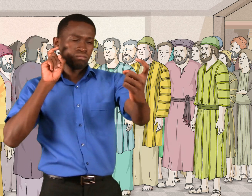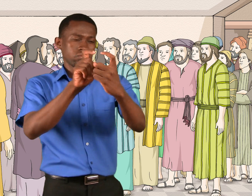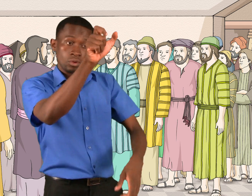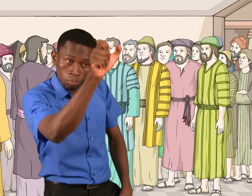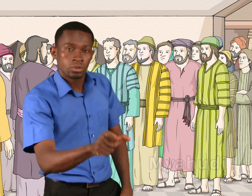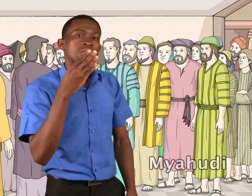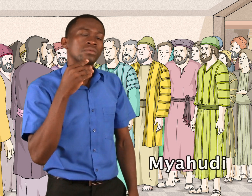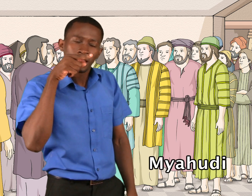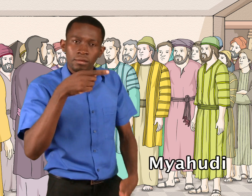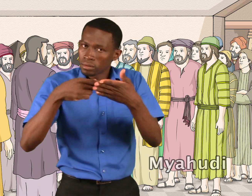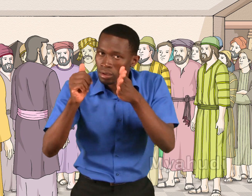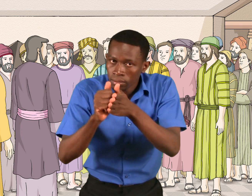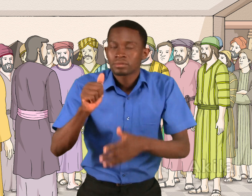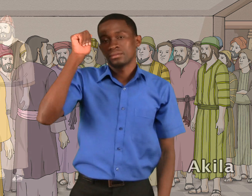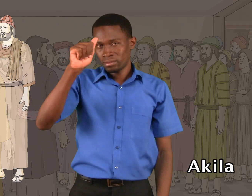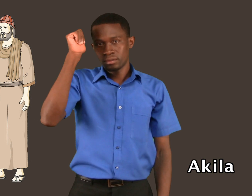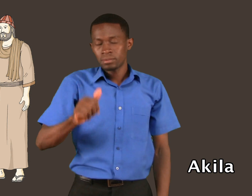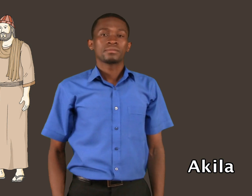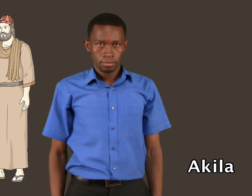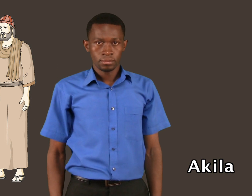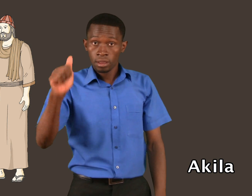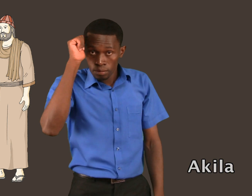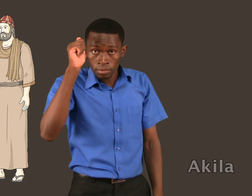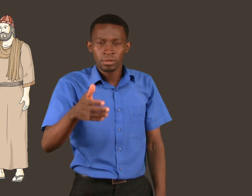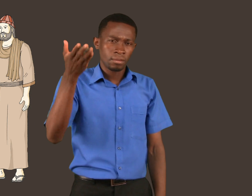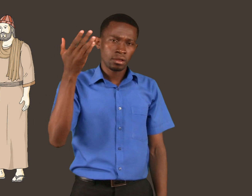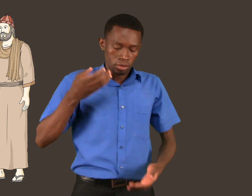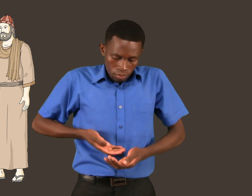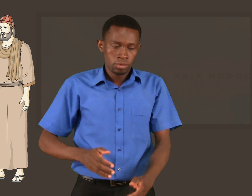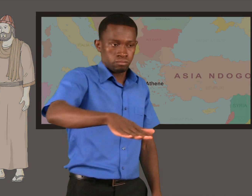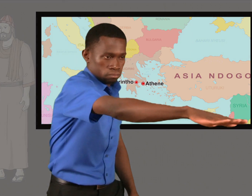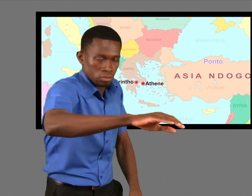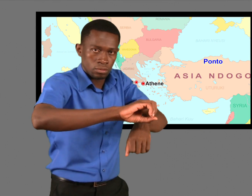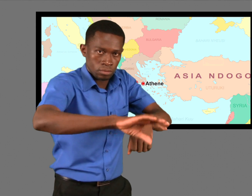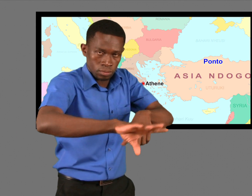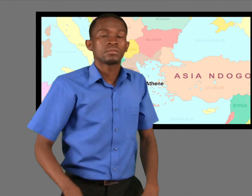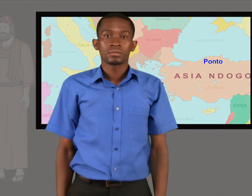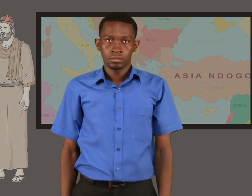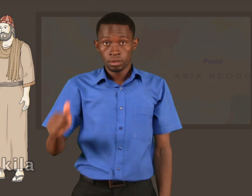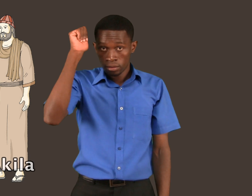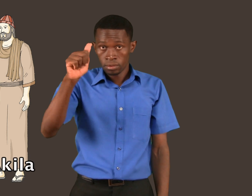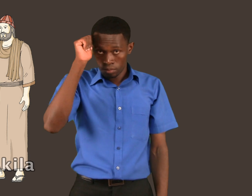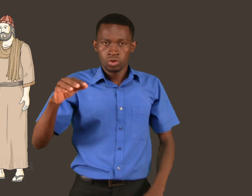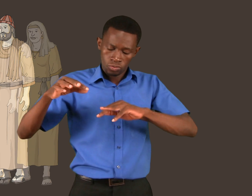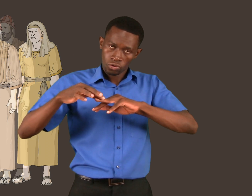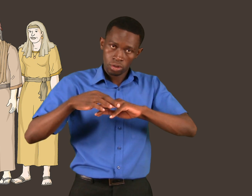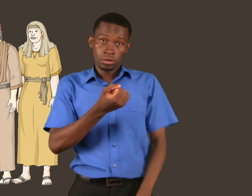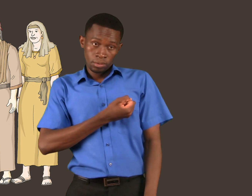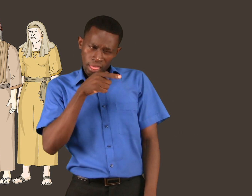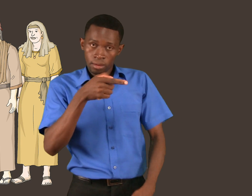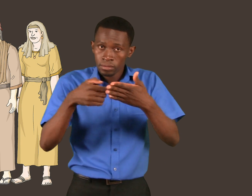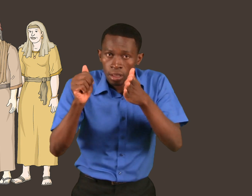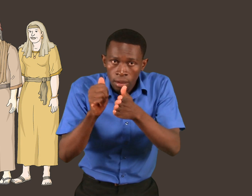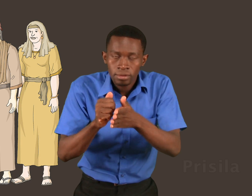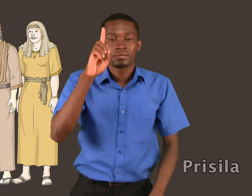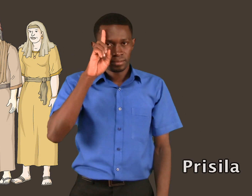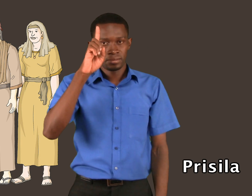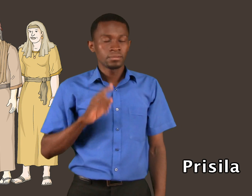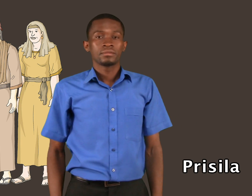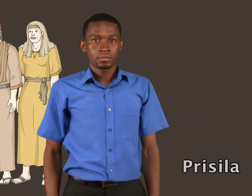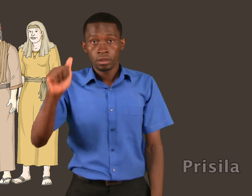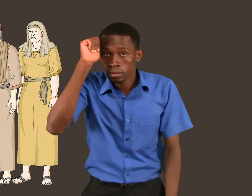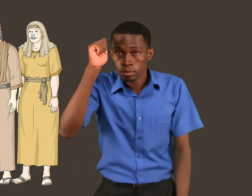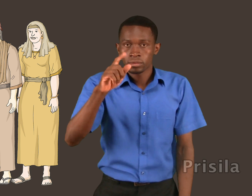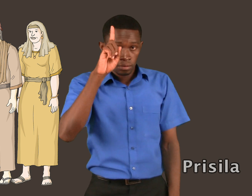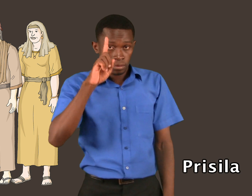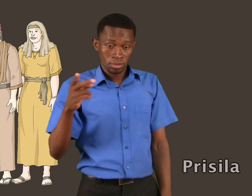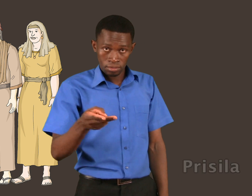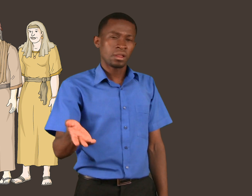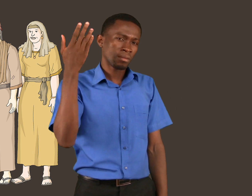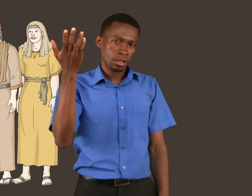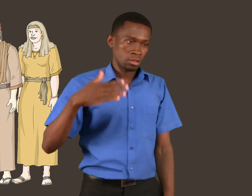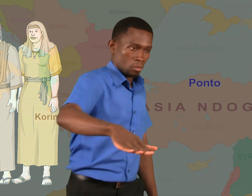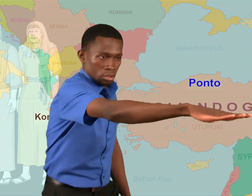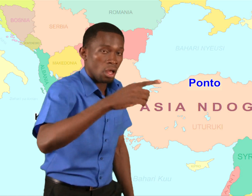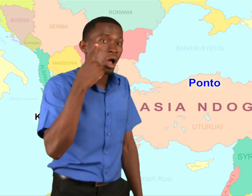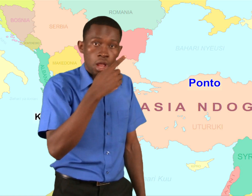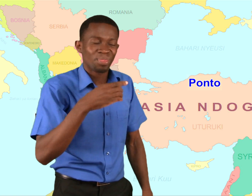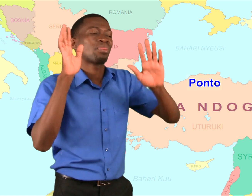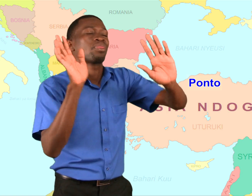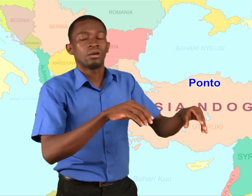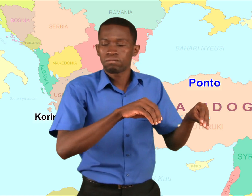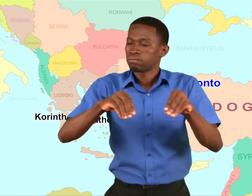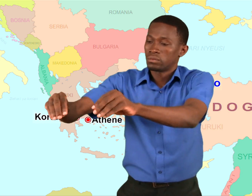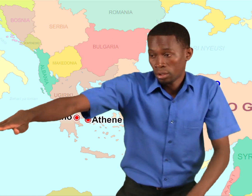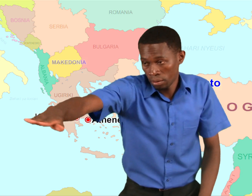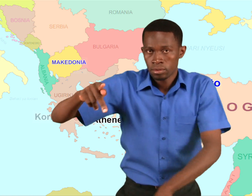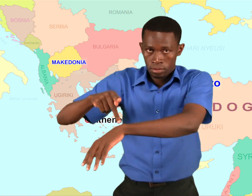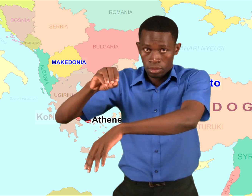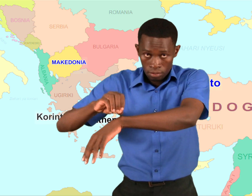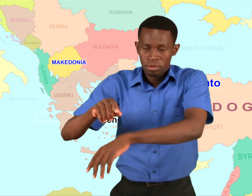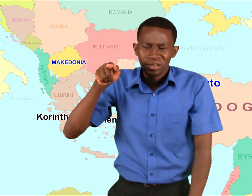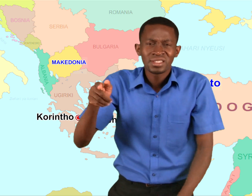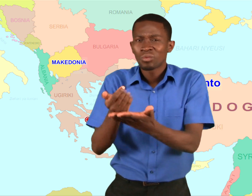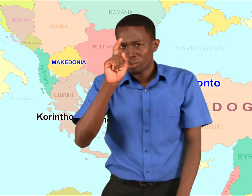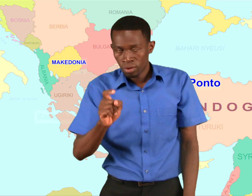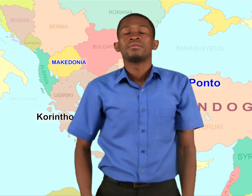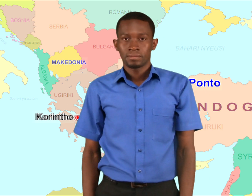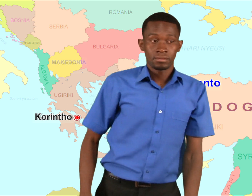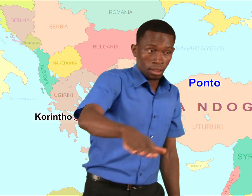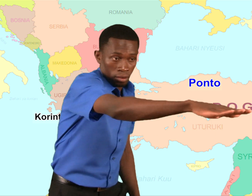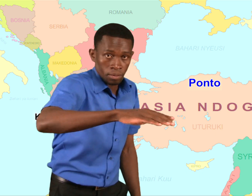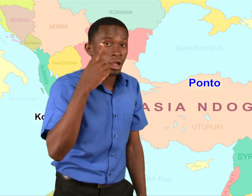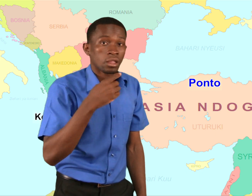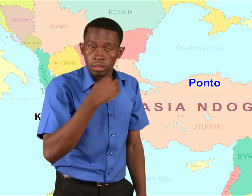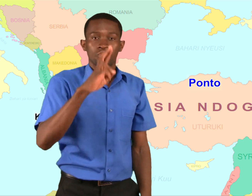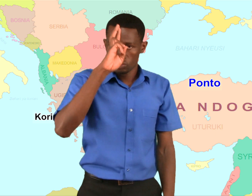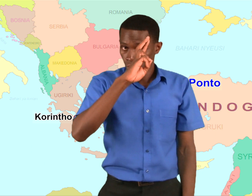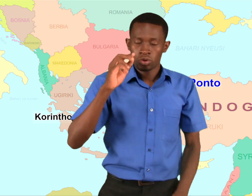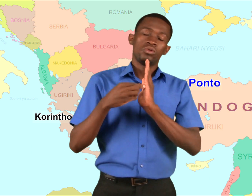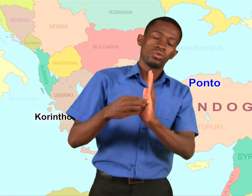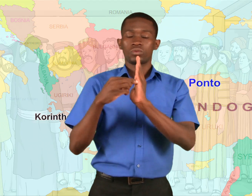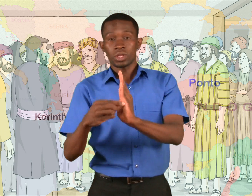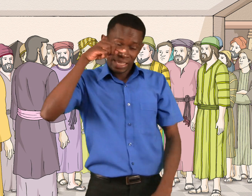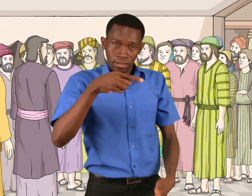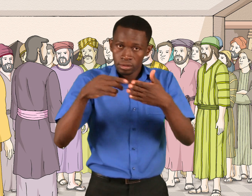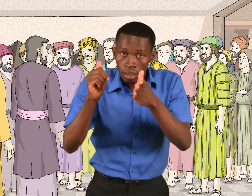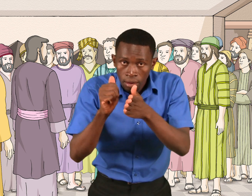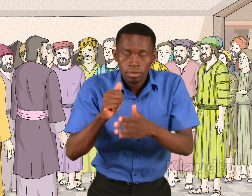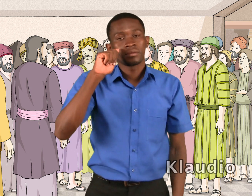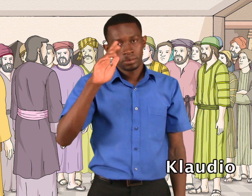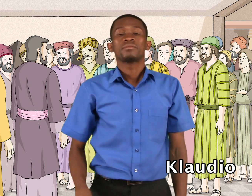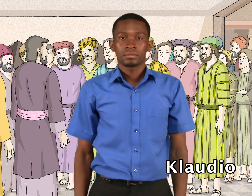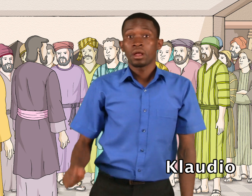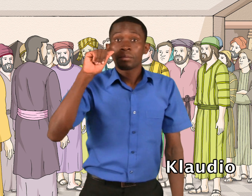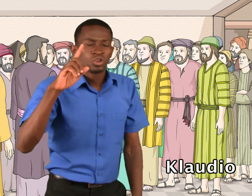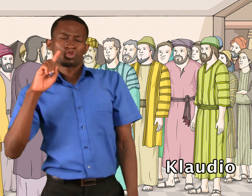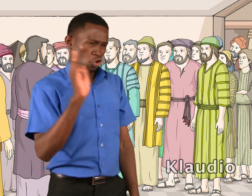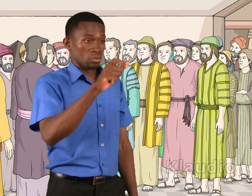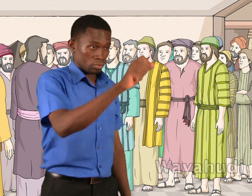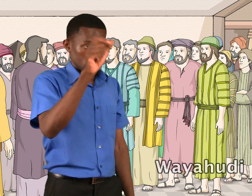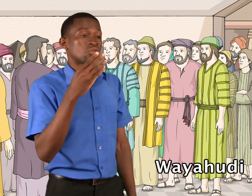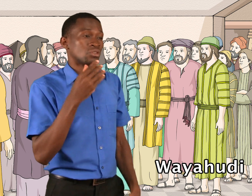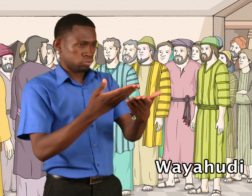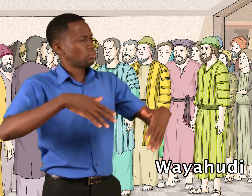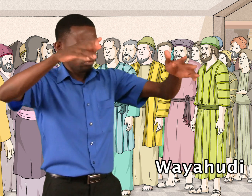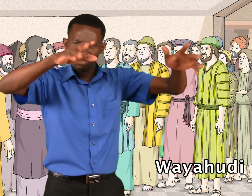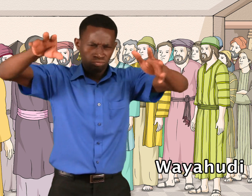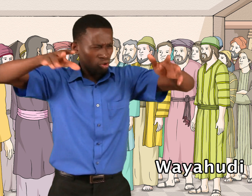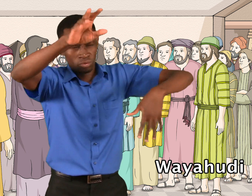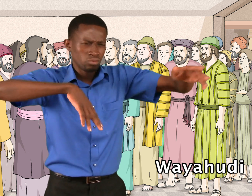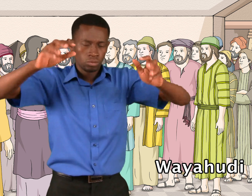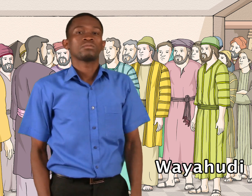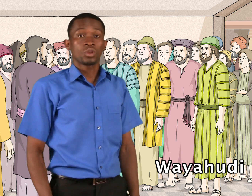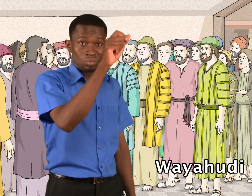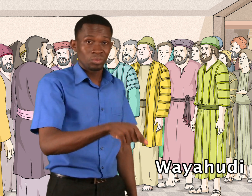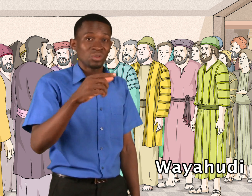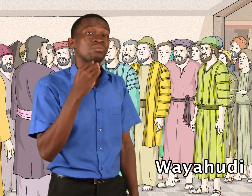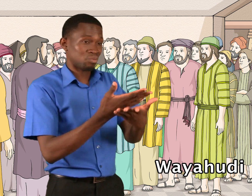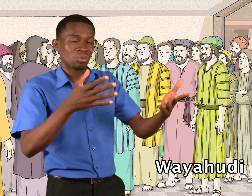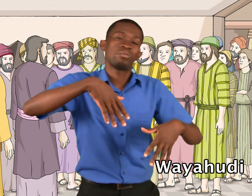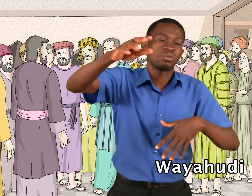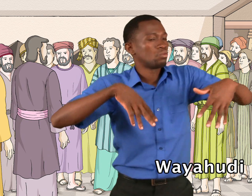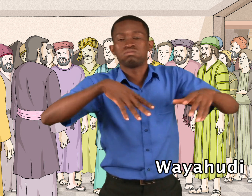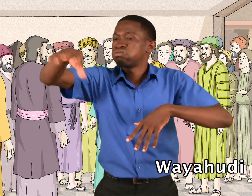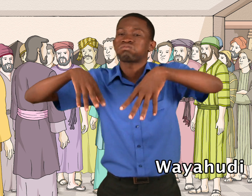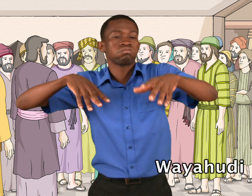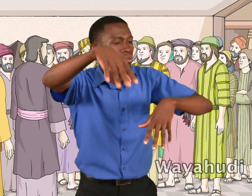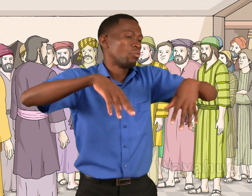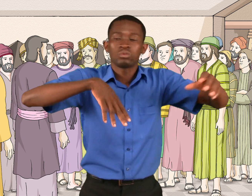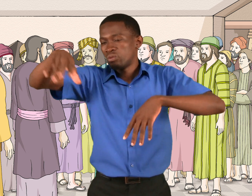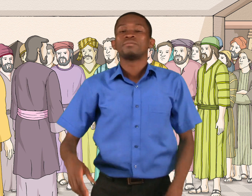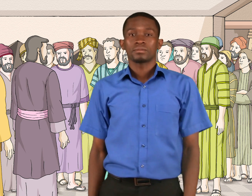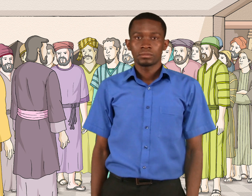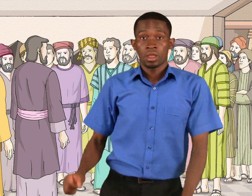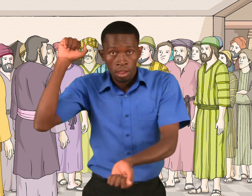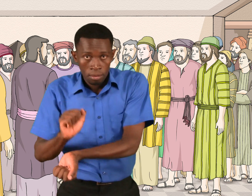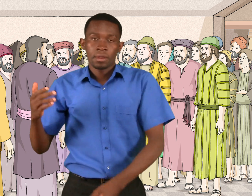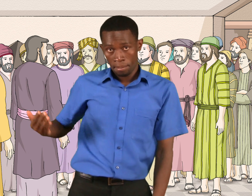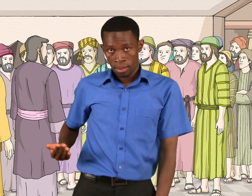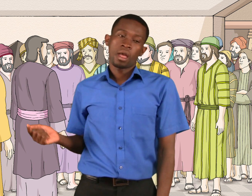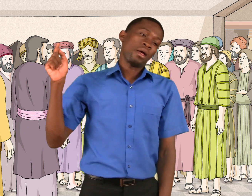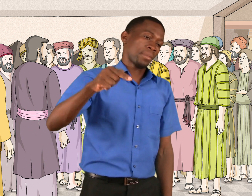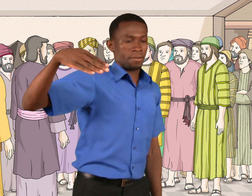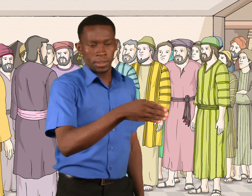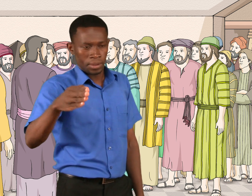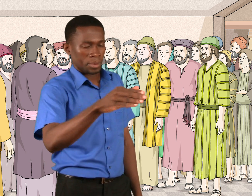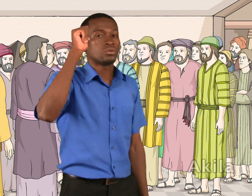There he found a Jew named Aquila, a native of Pontus, who had recently come from Italy with his wife Priscilla because Claudius had ordered all the Jews to leave Rome.